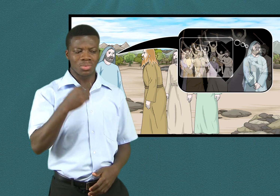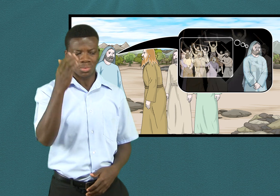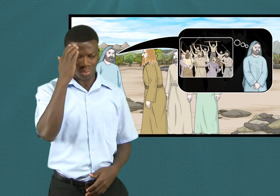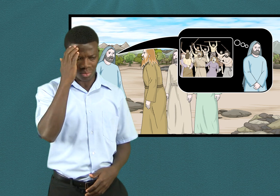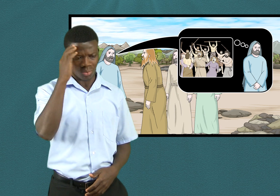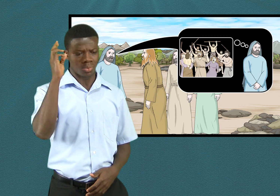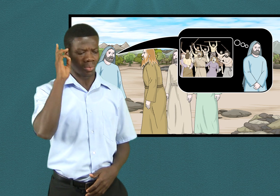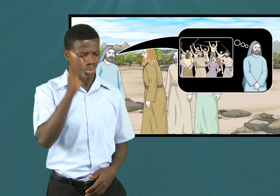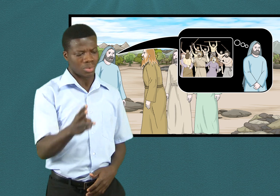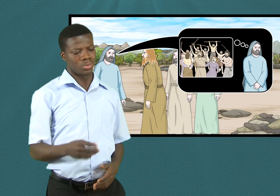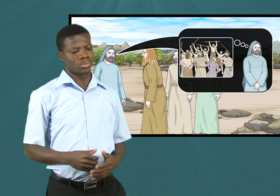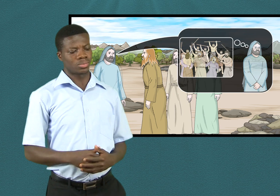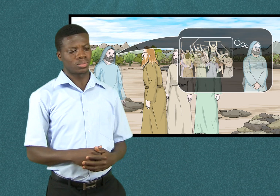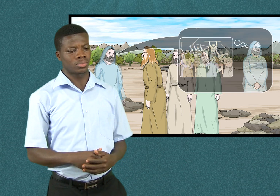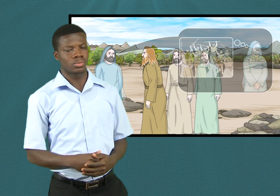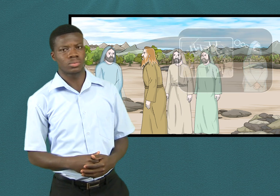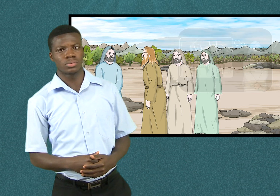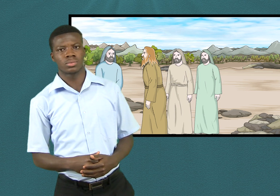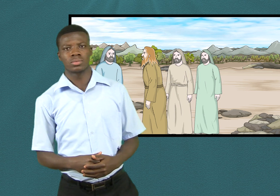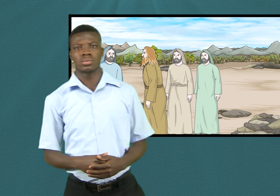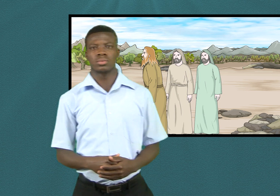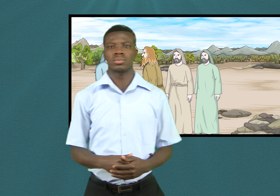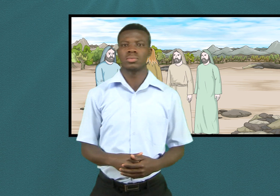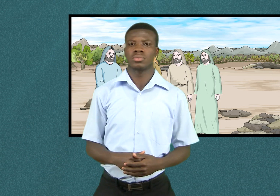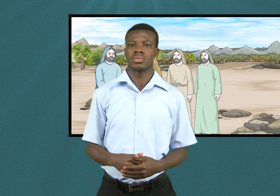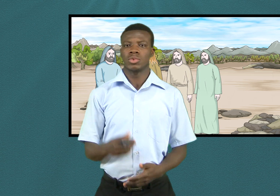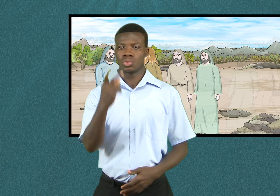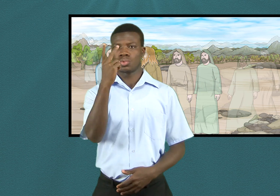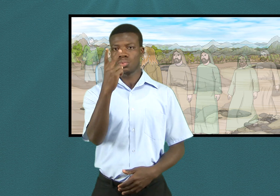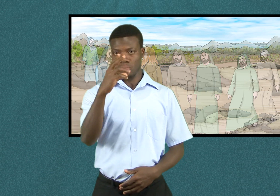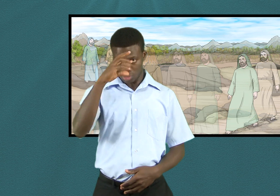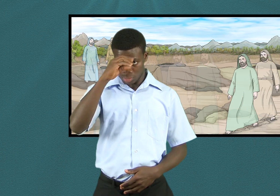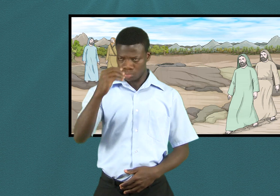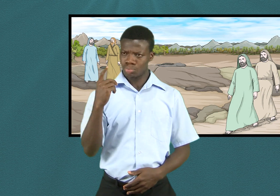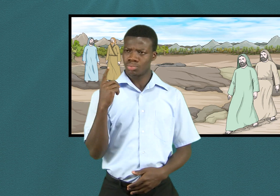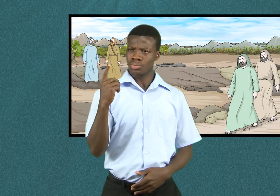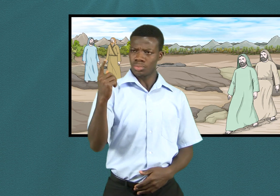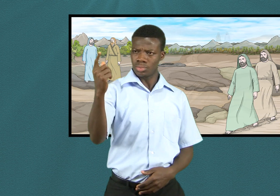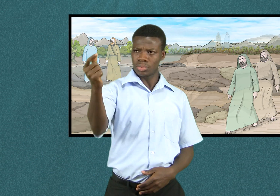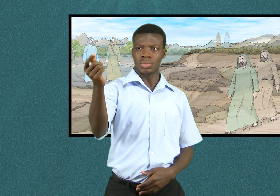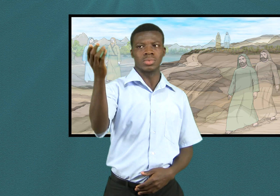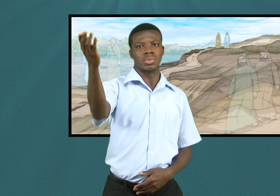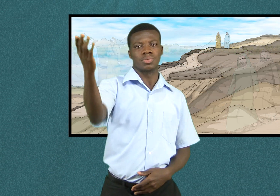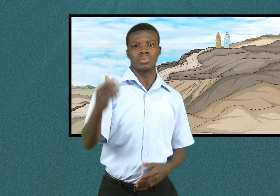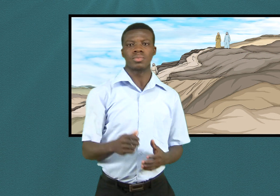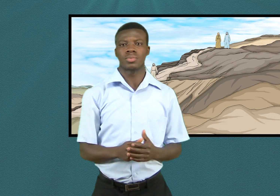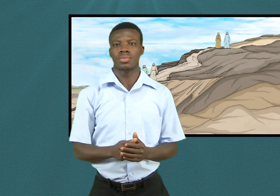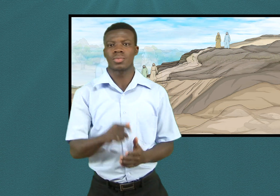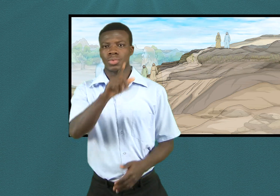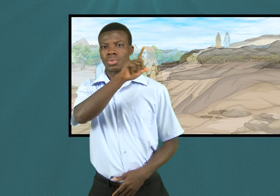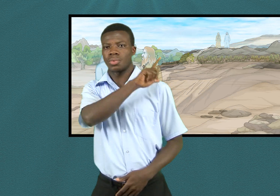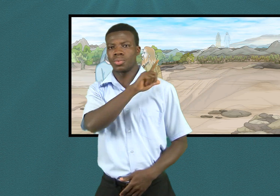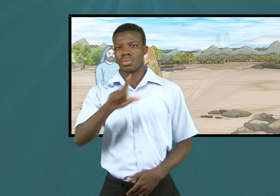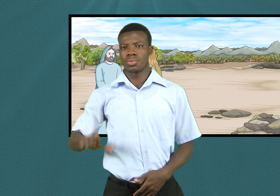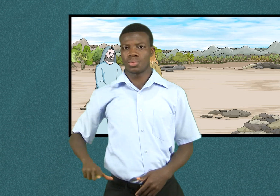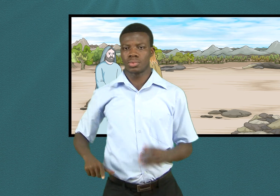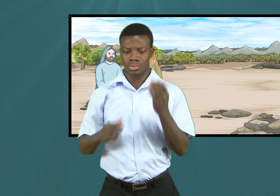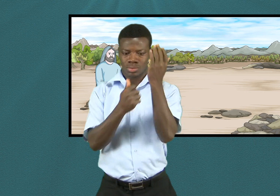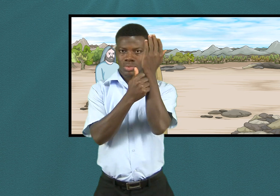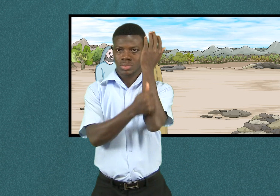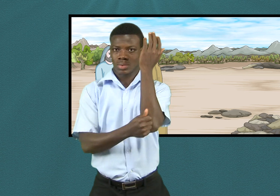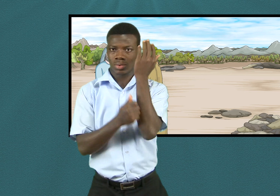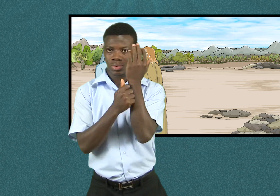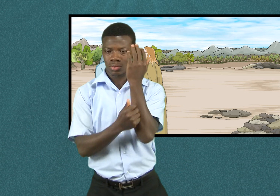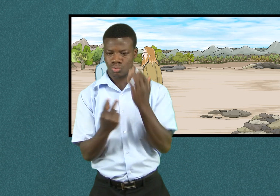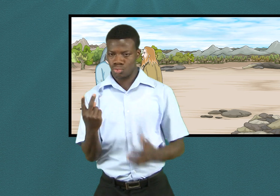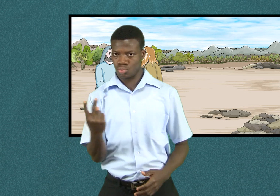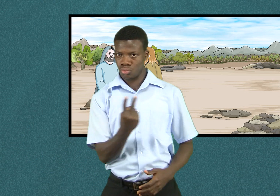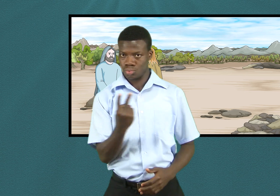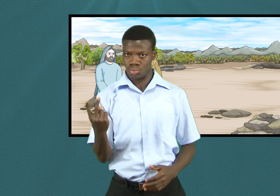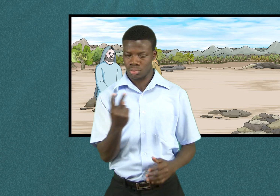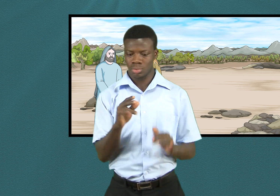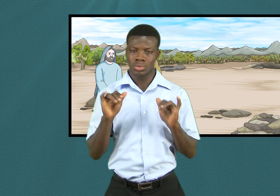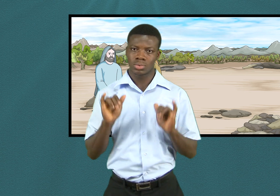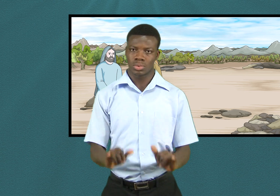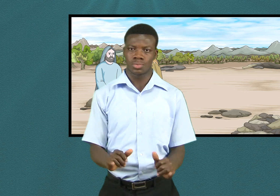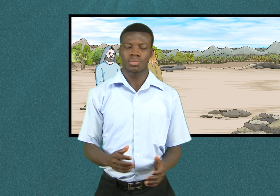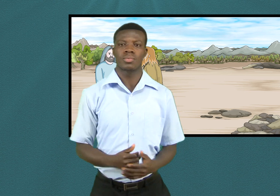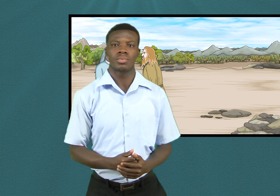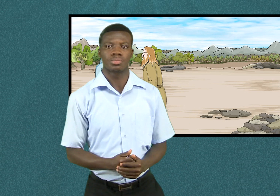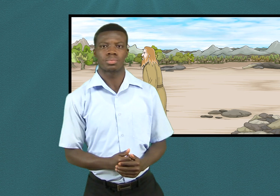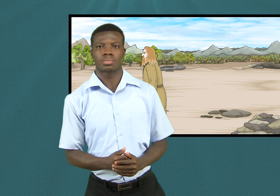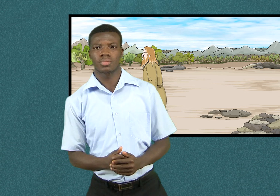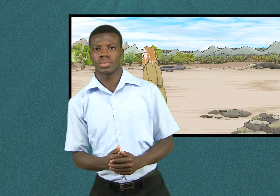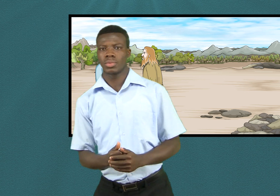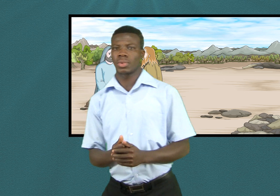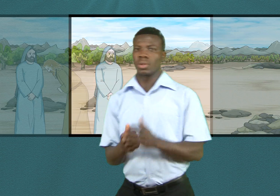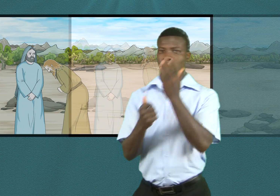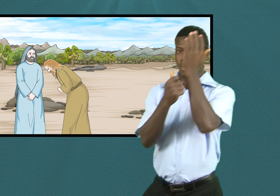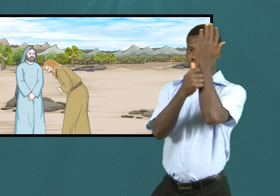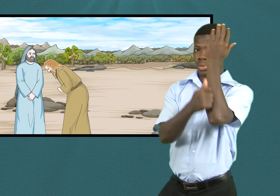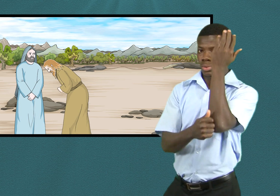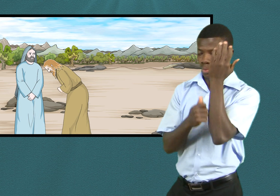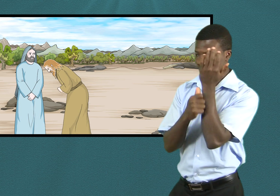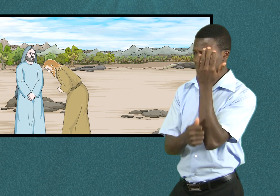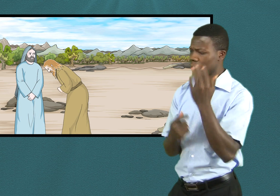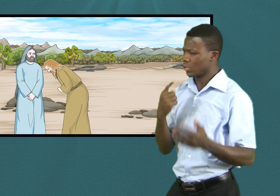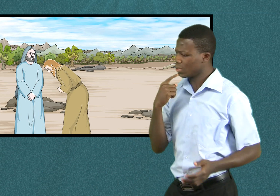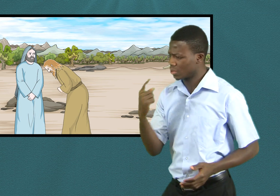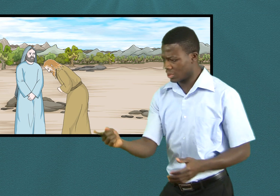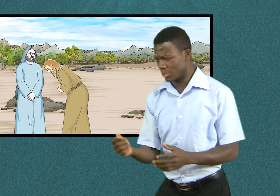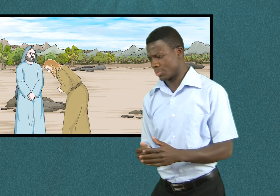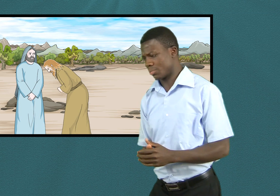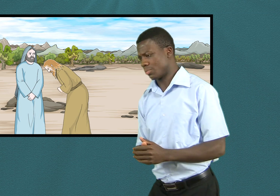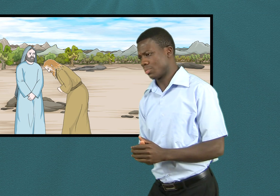And the two men turned away and went toward Sodom, but Abraham remained standing before the LORD.